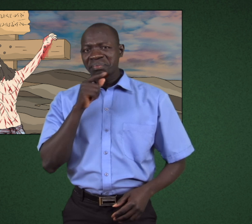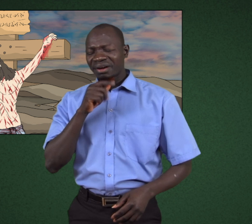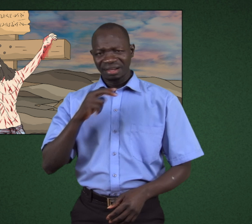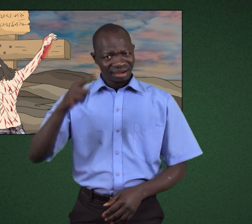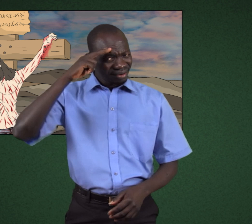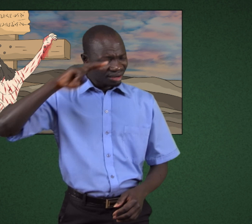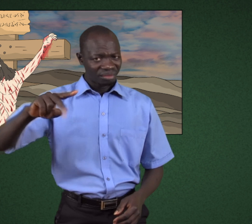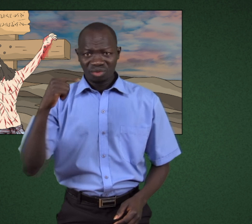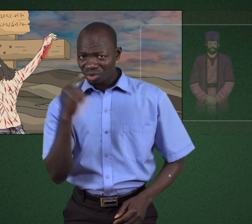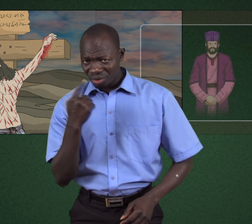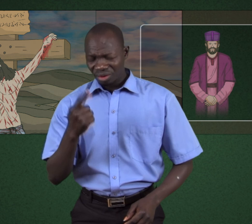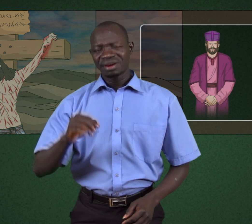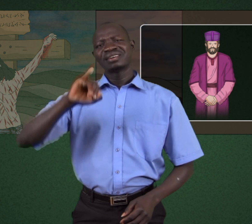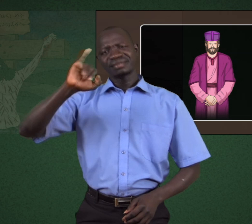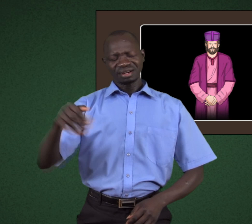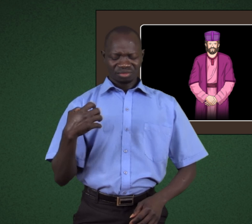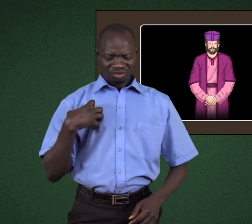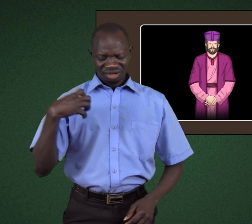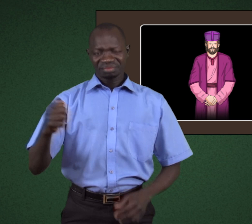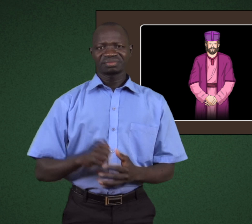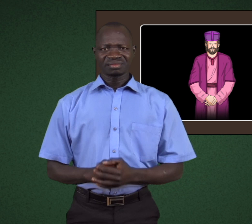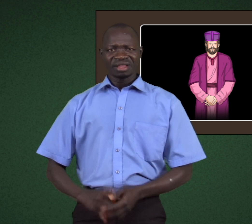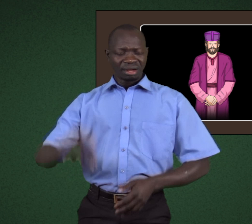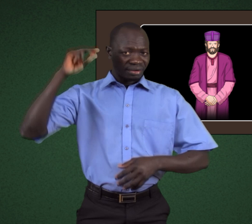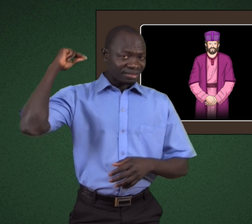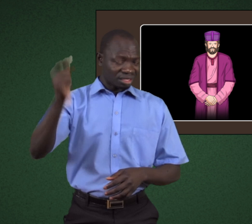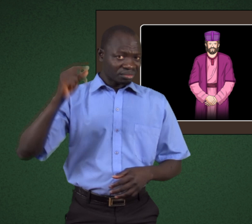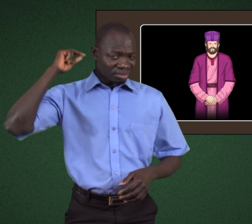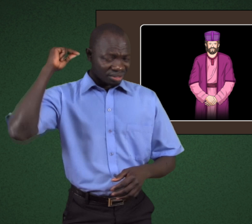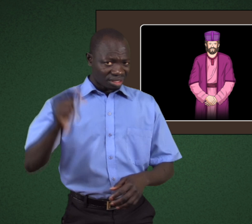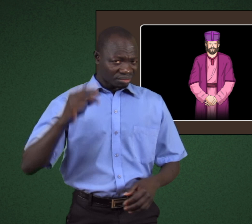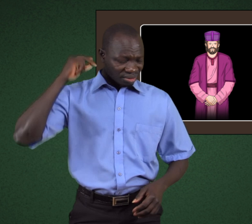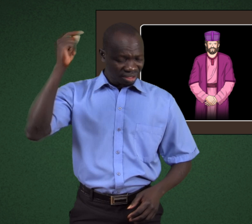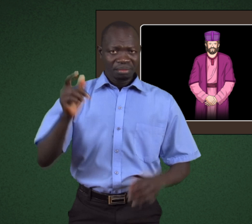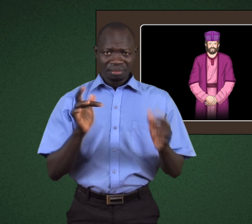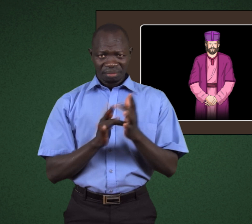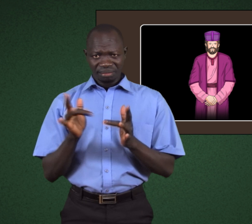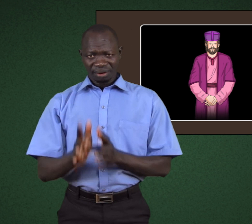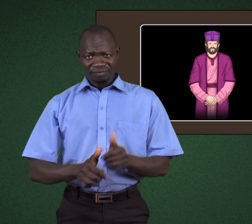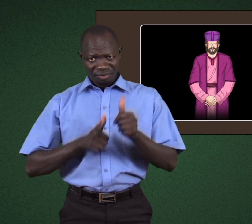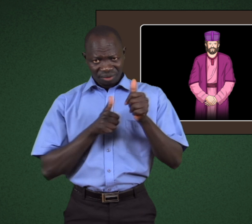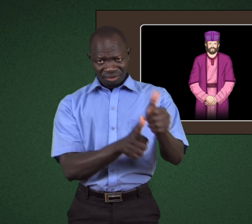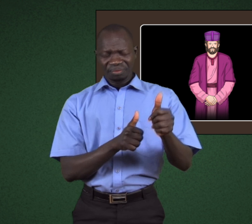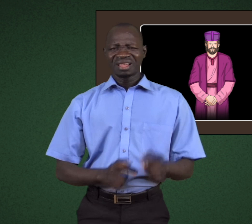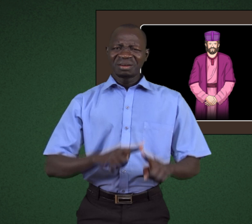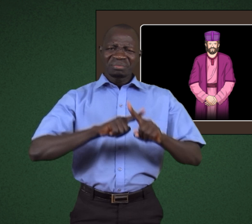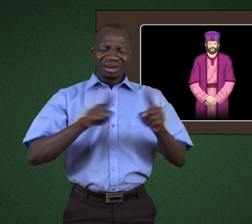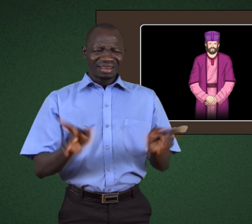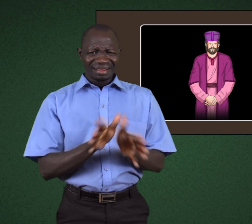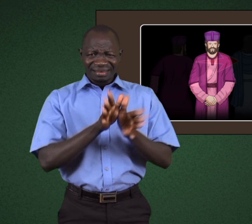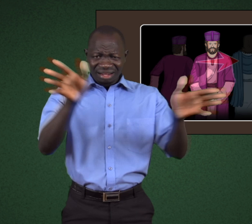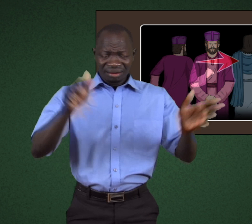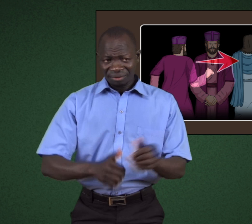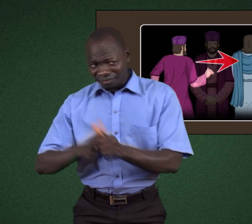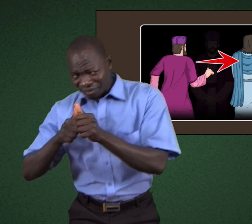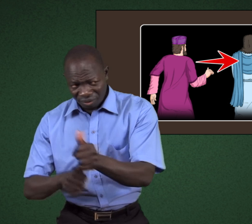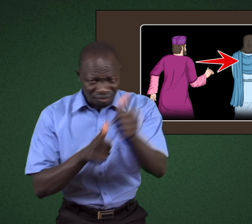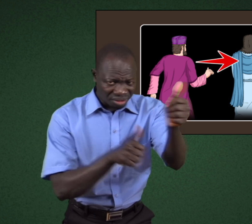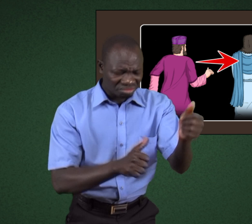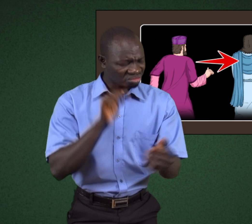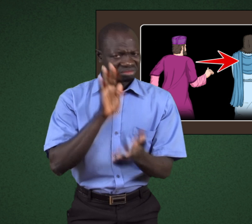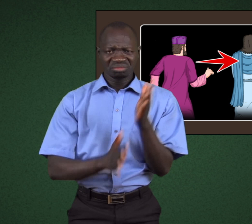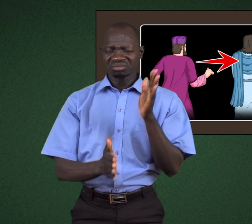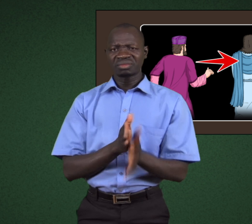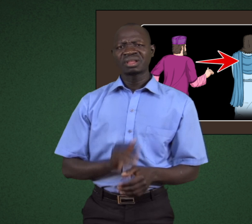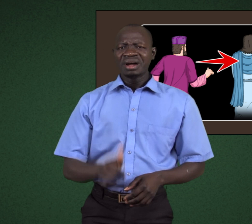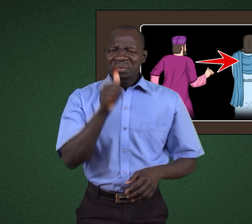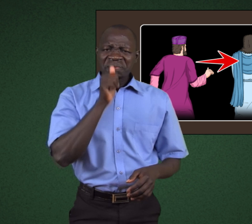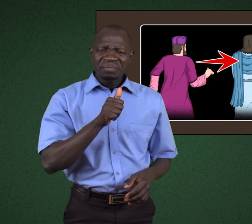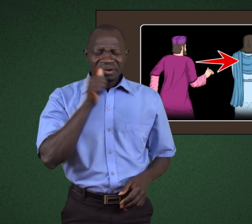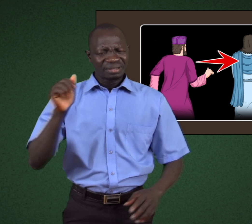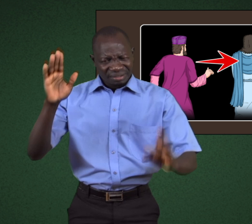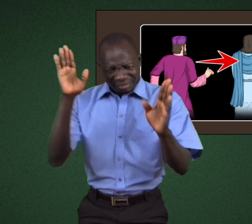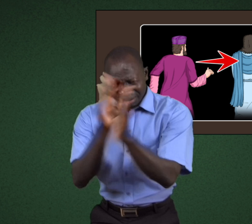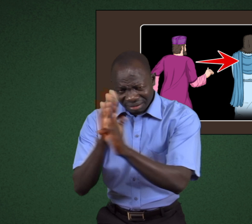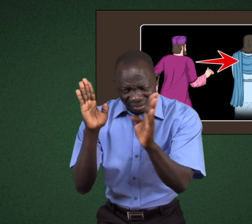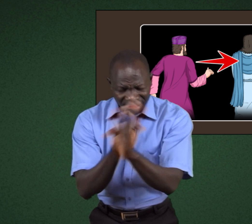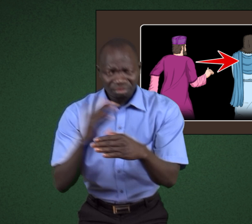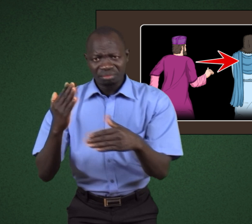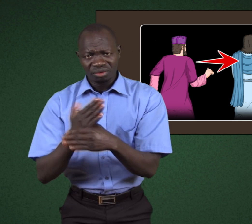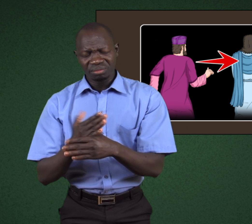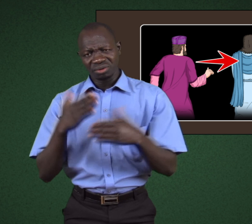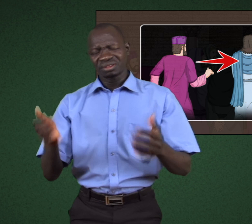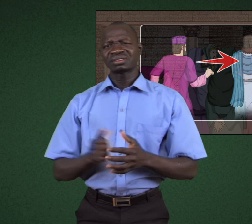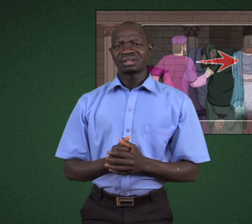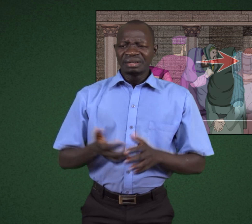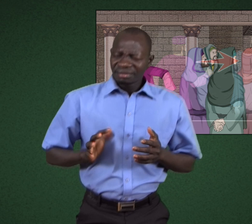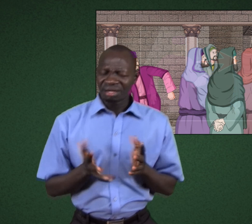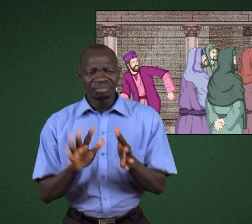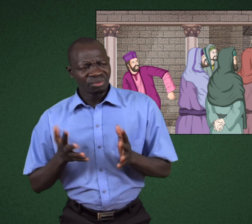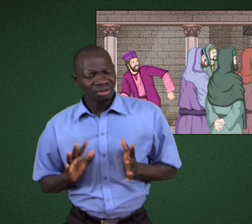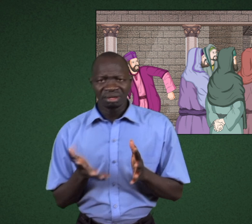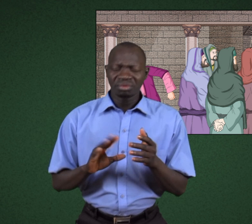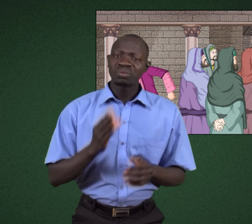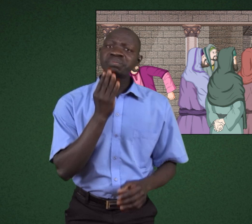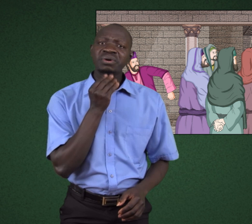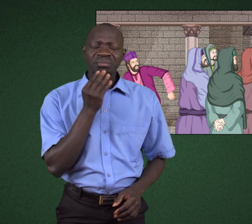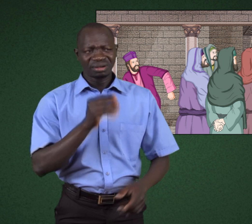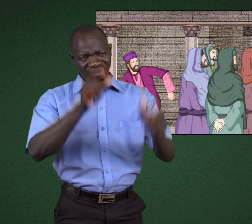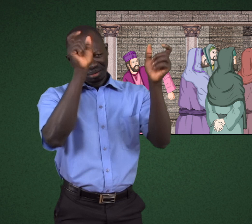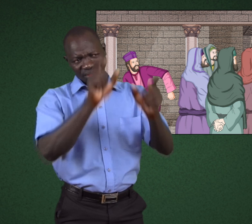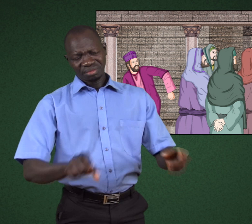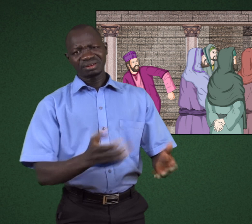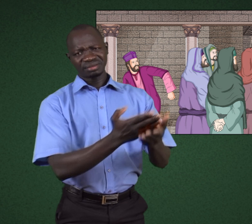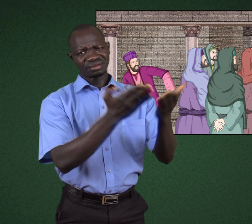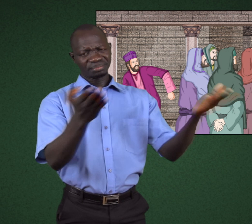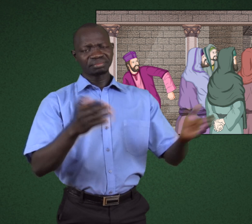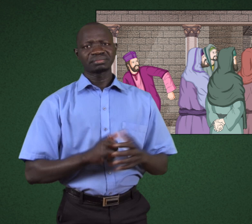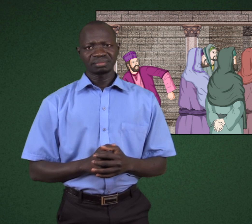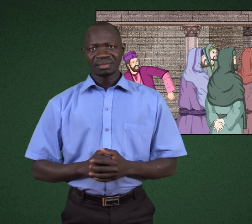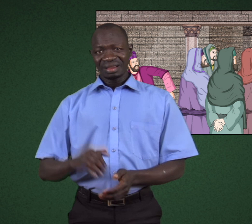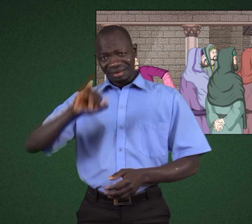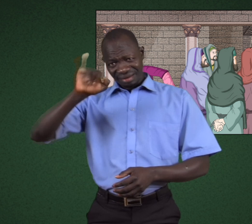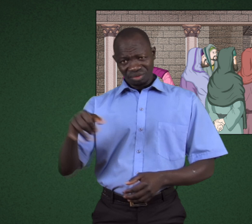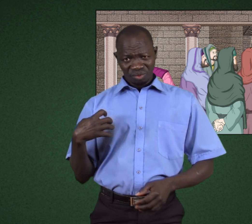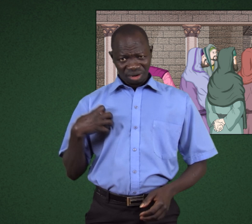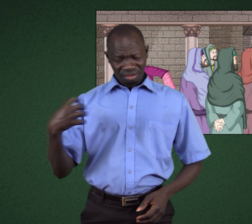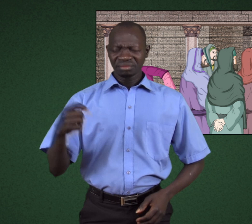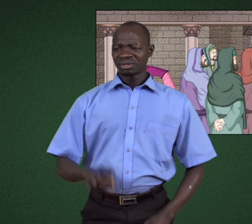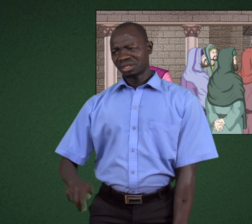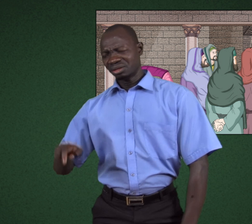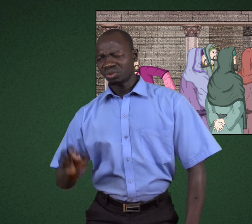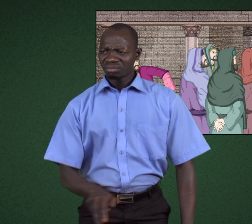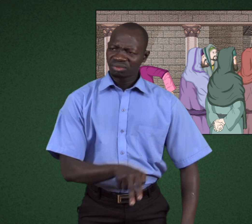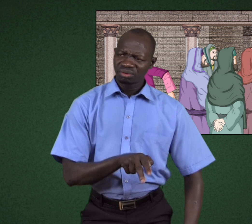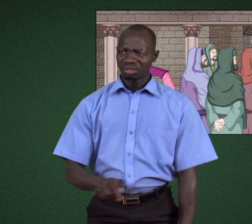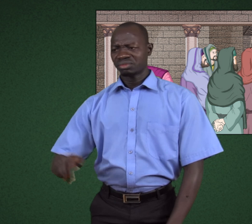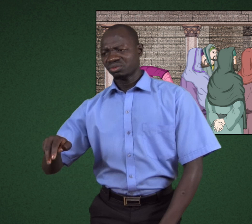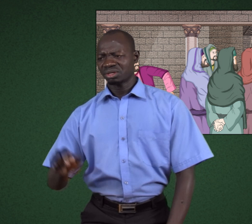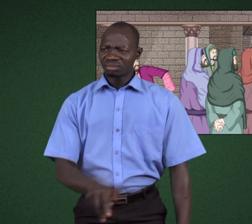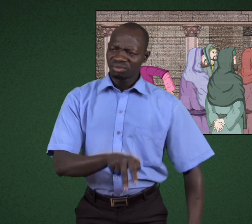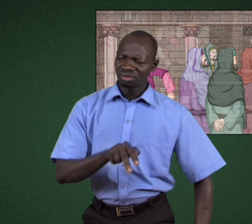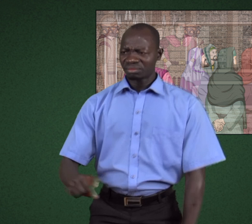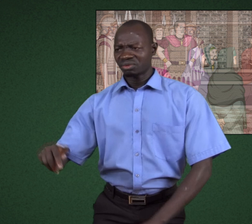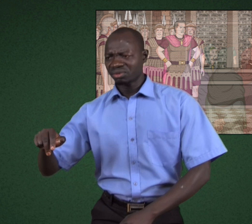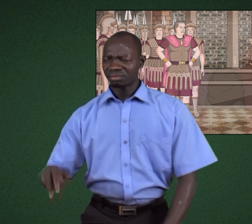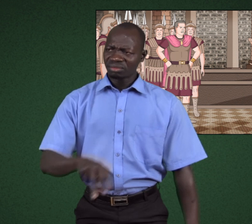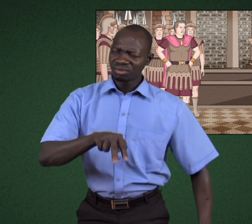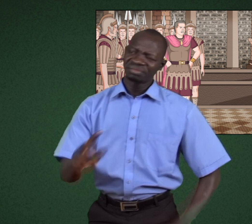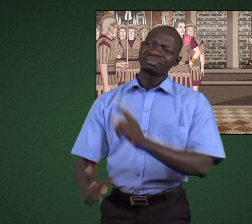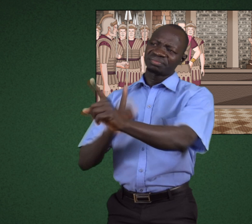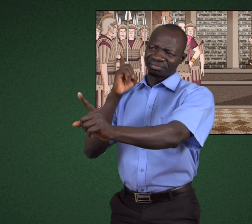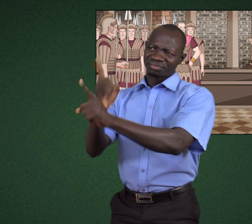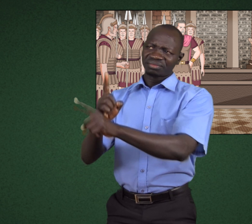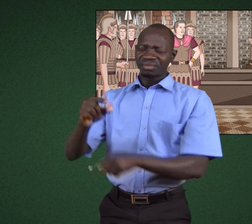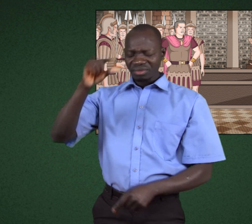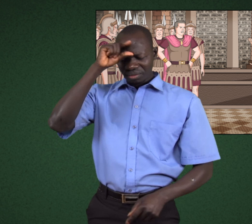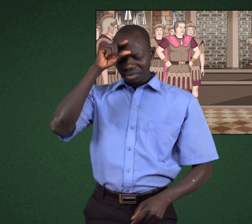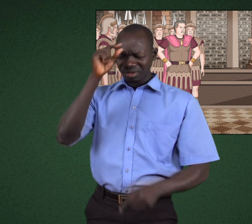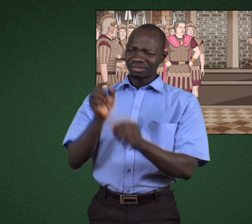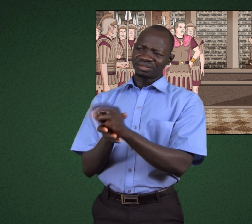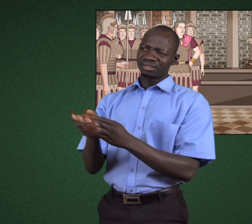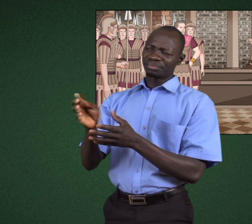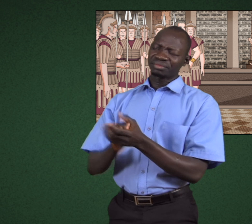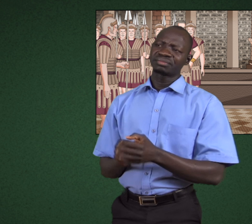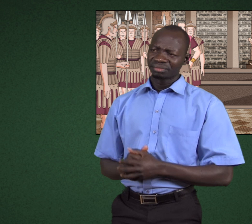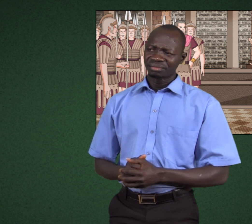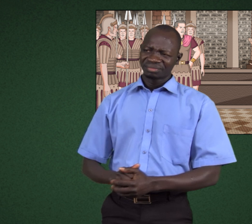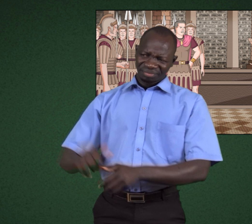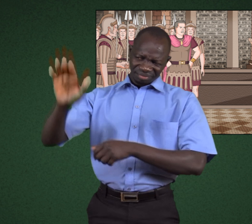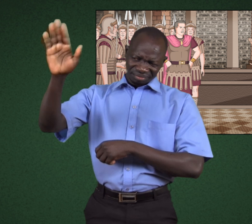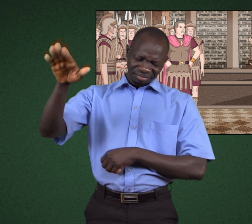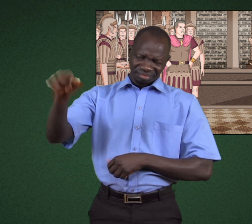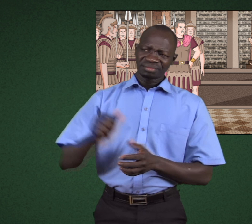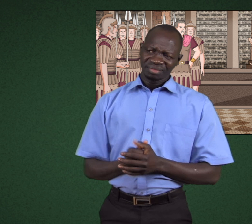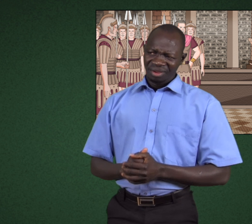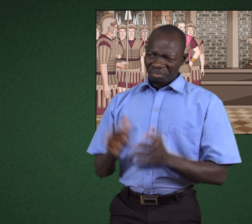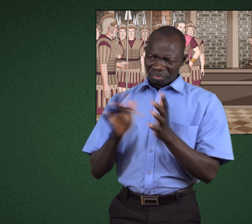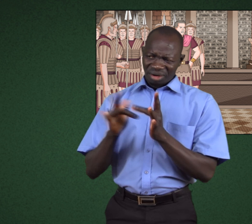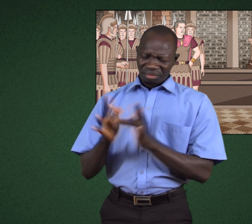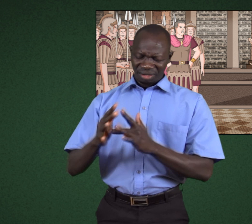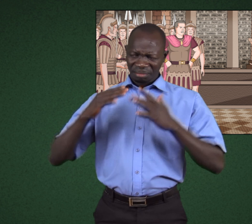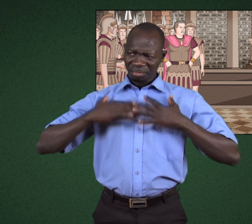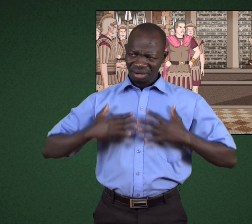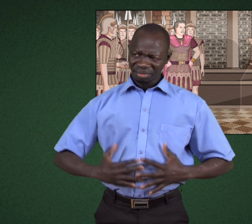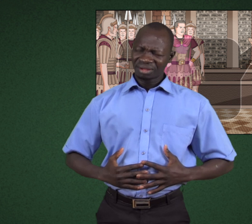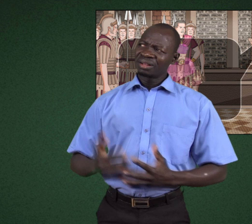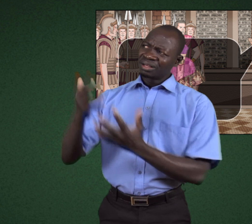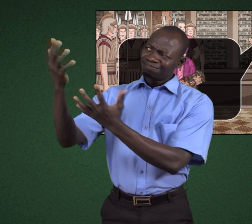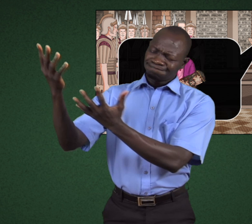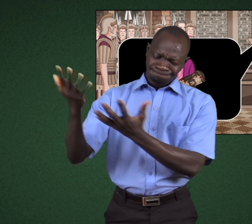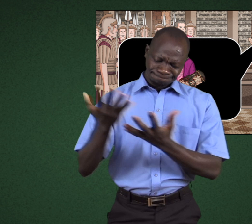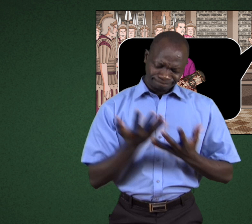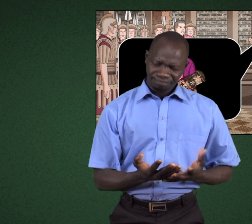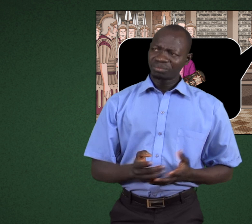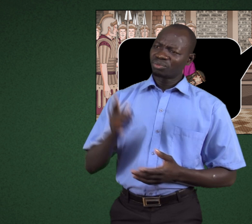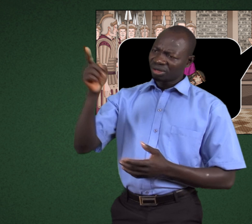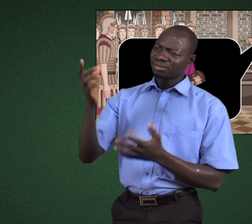Afterward, Joseph of Arimathea, who was a disciple of Jesus (but secretly for fear of the Jews), asked Pilate to let him remove the body of Jesus.